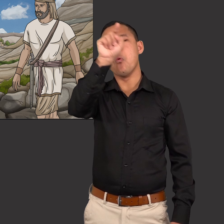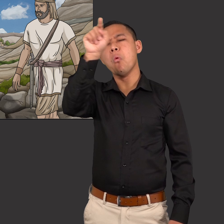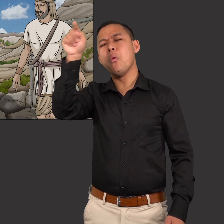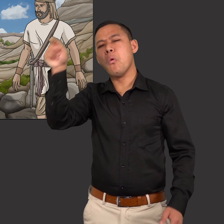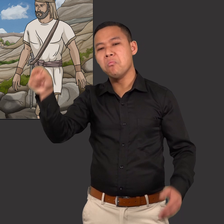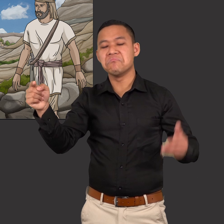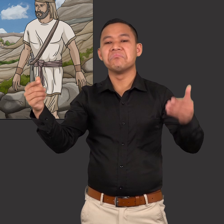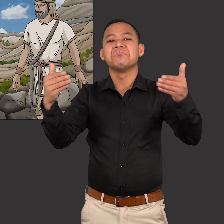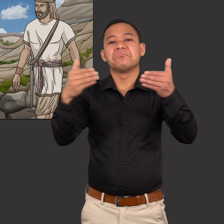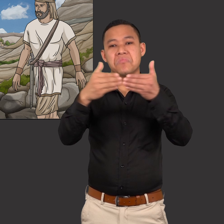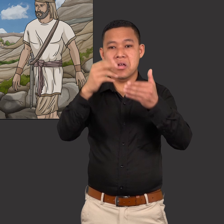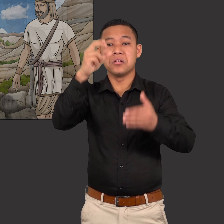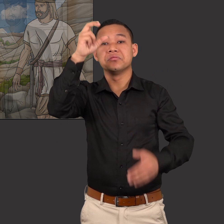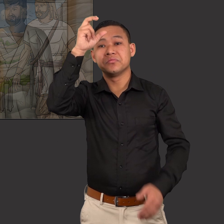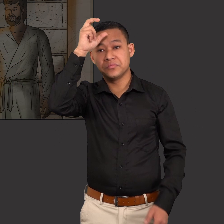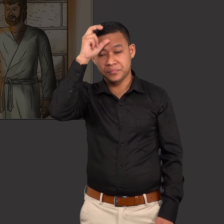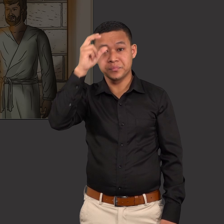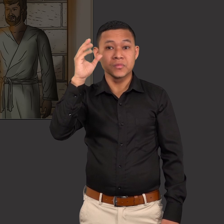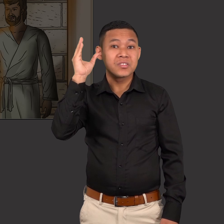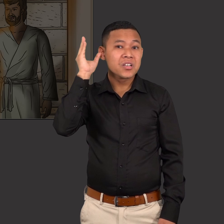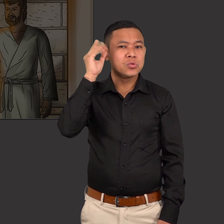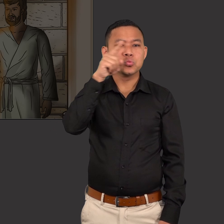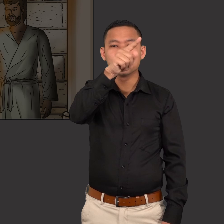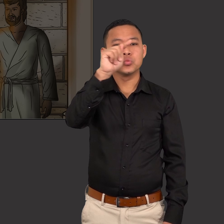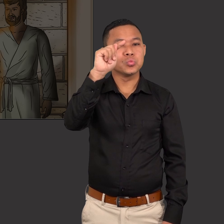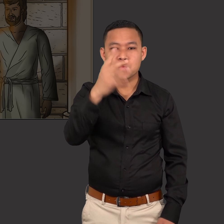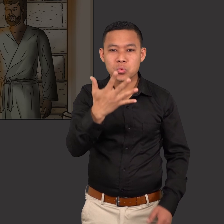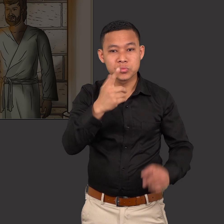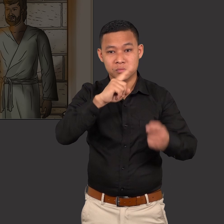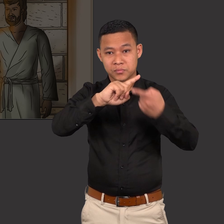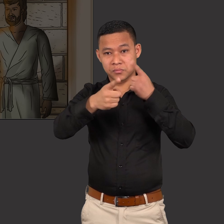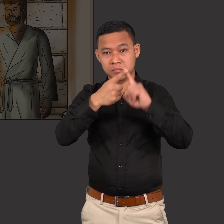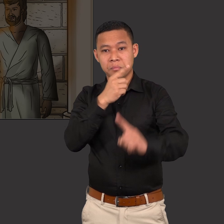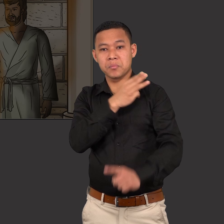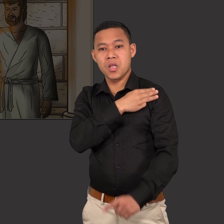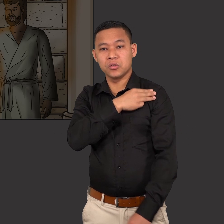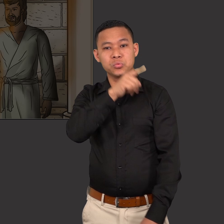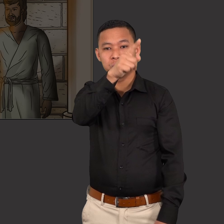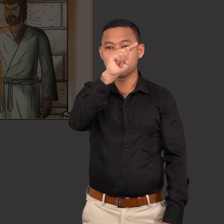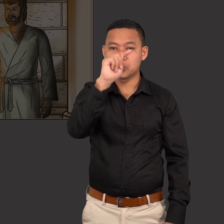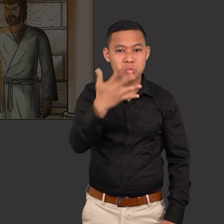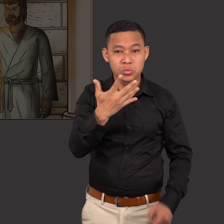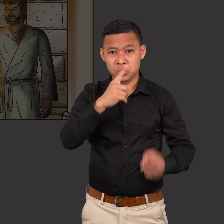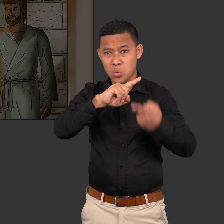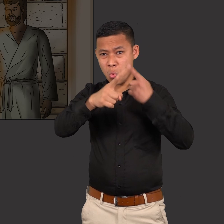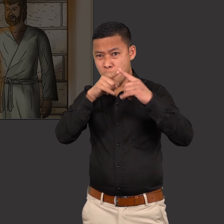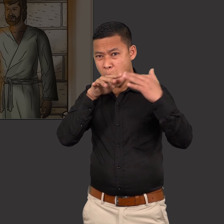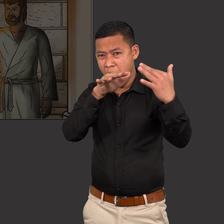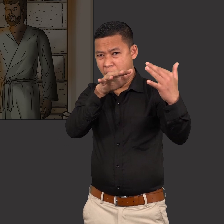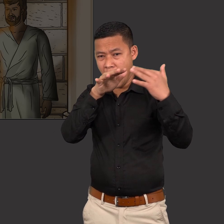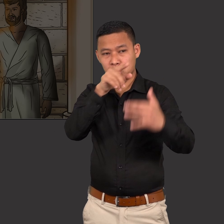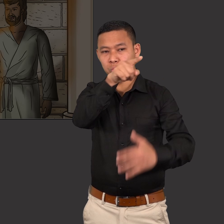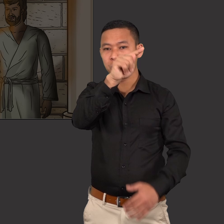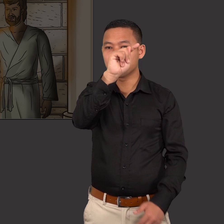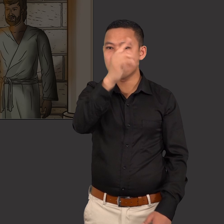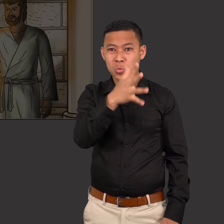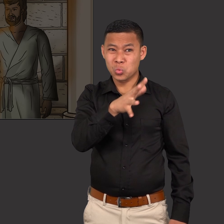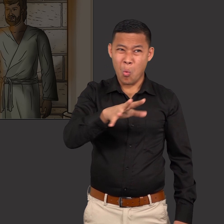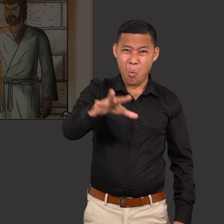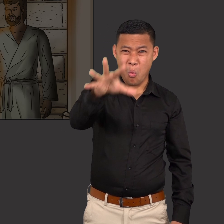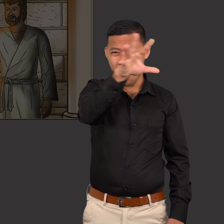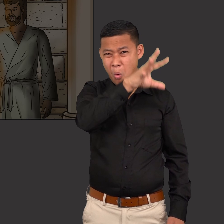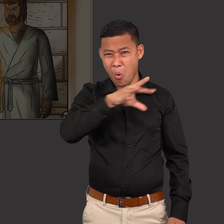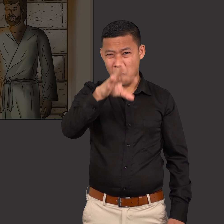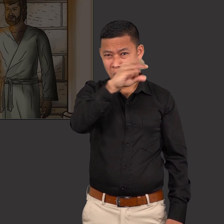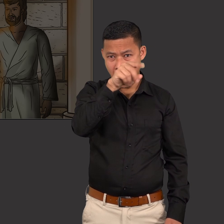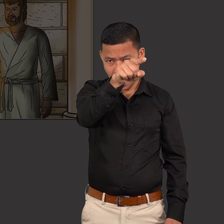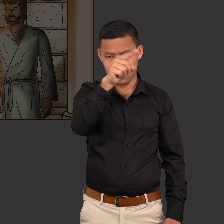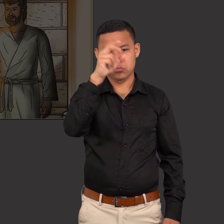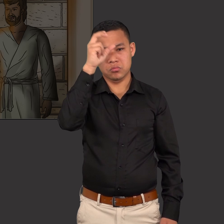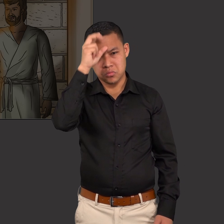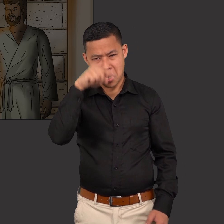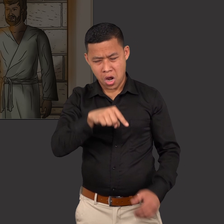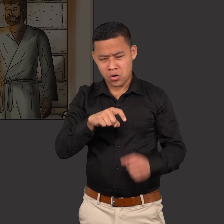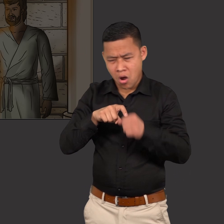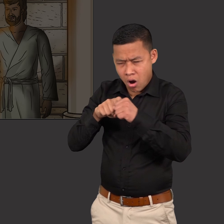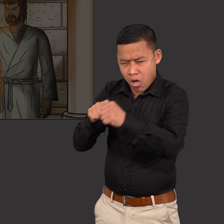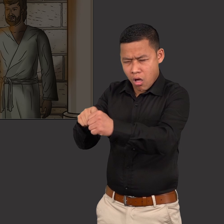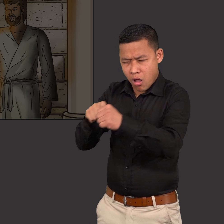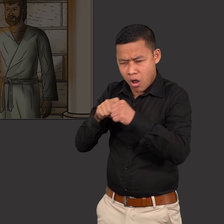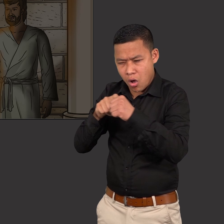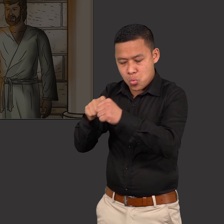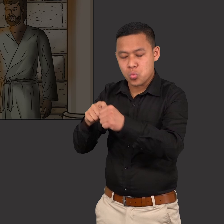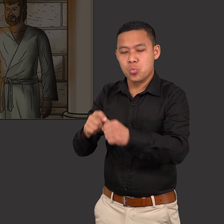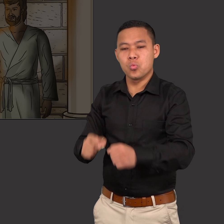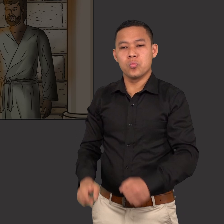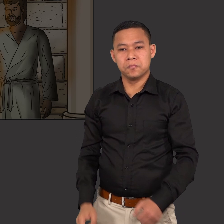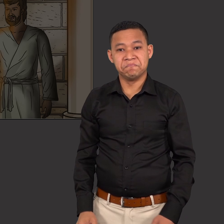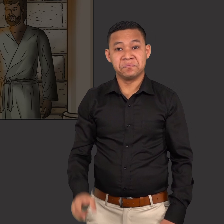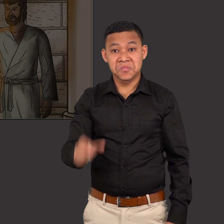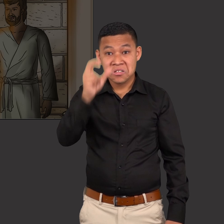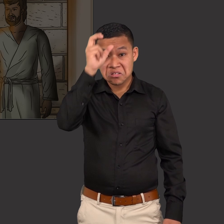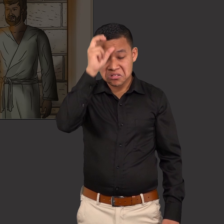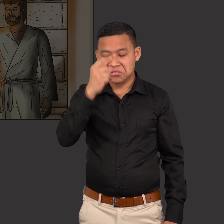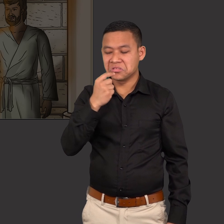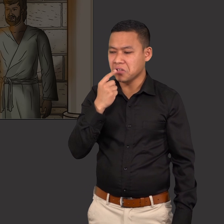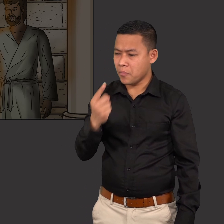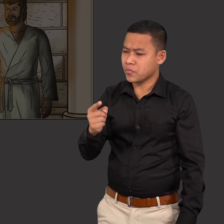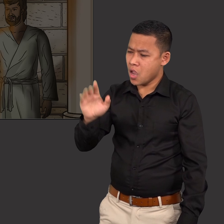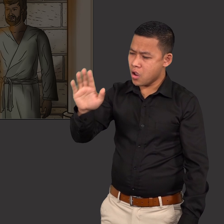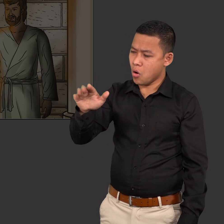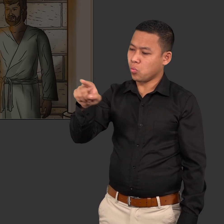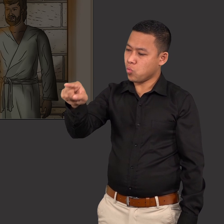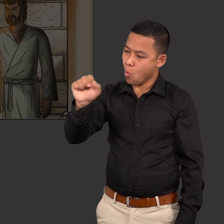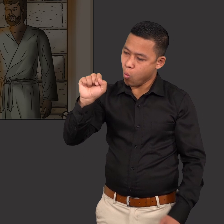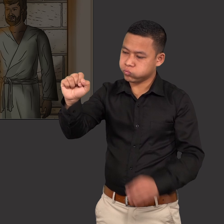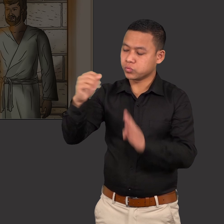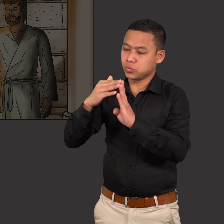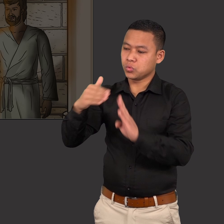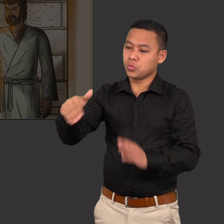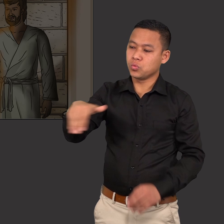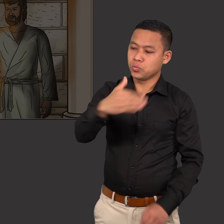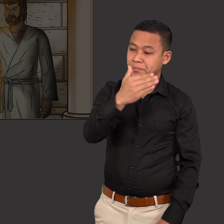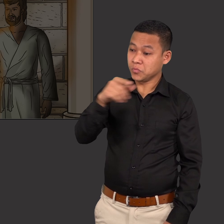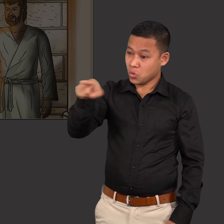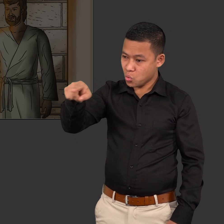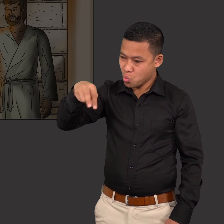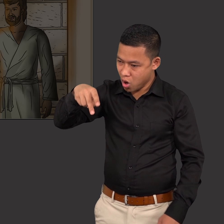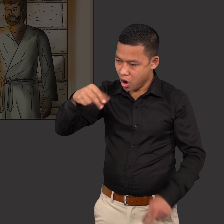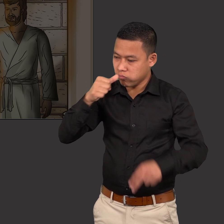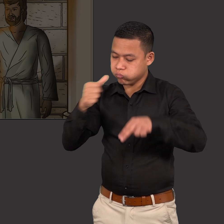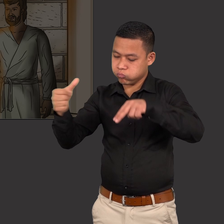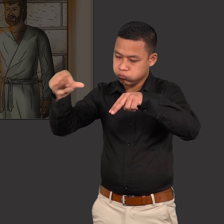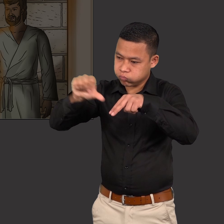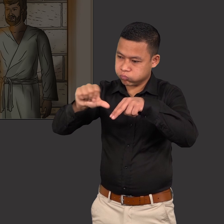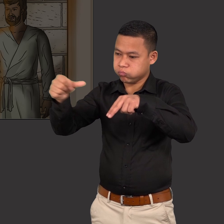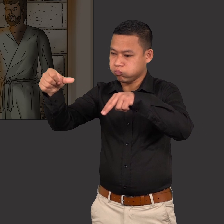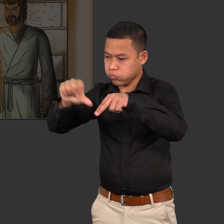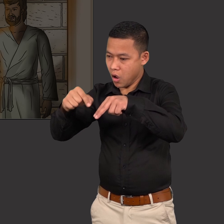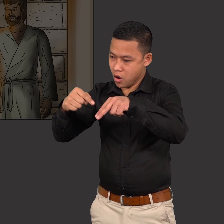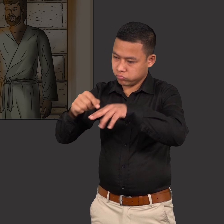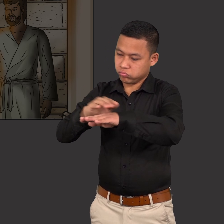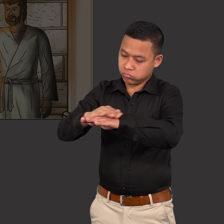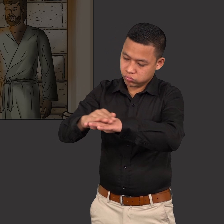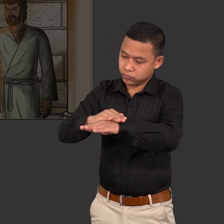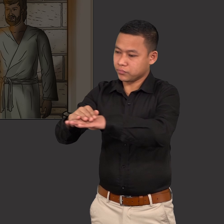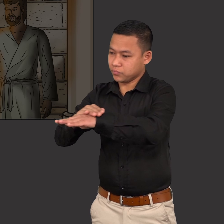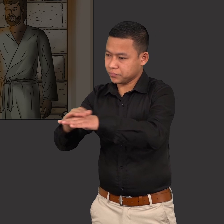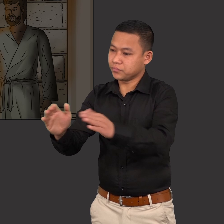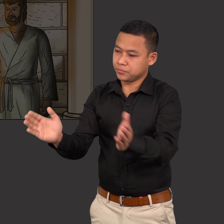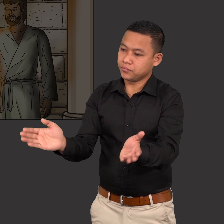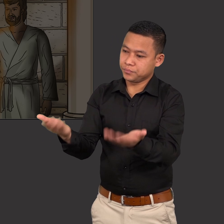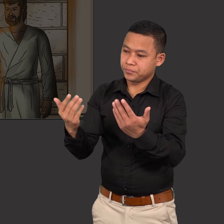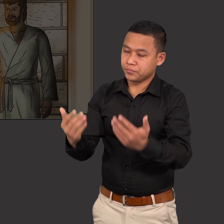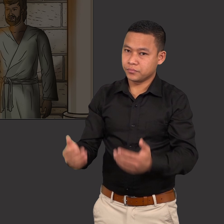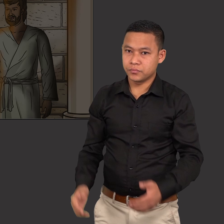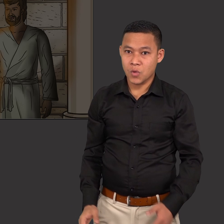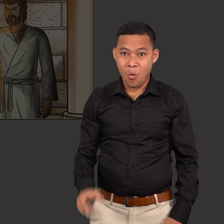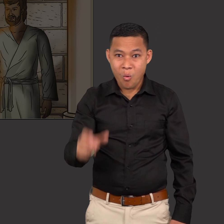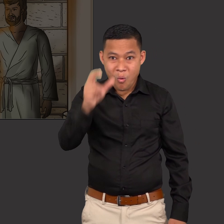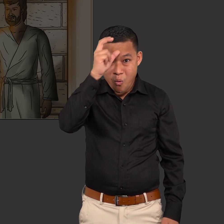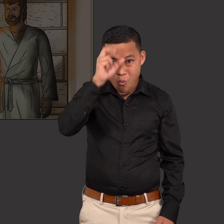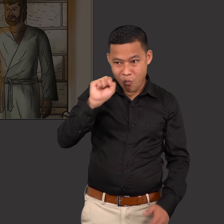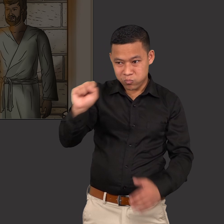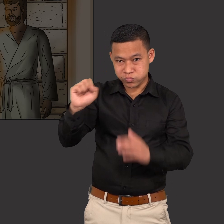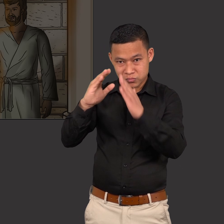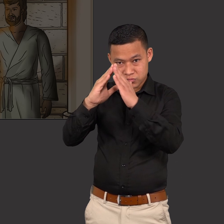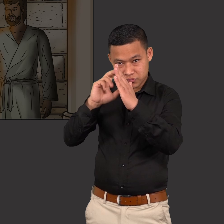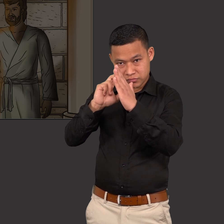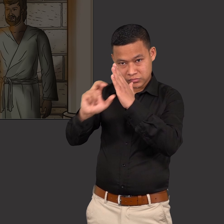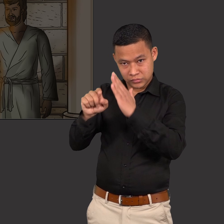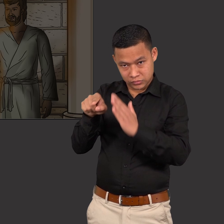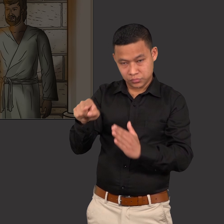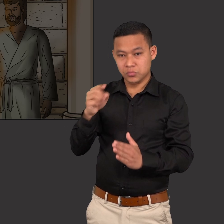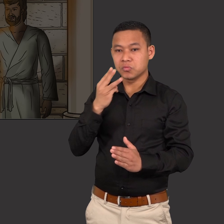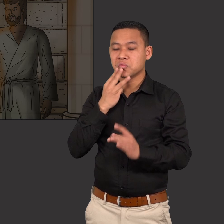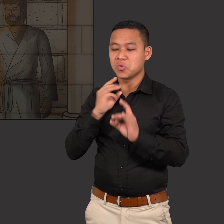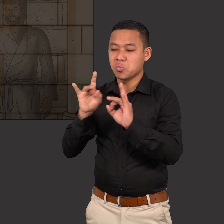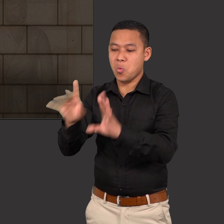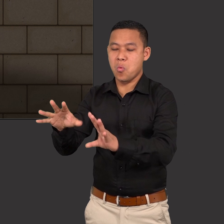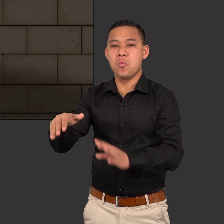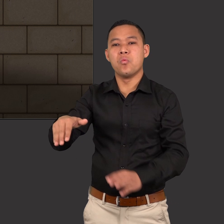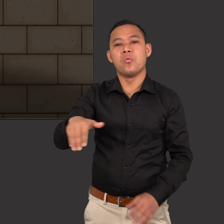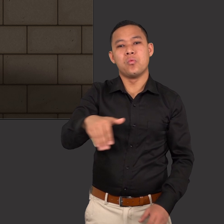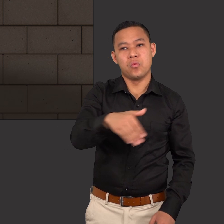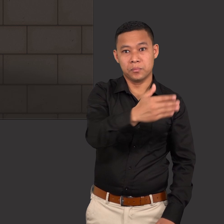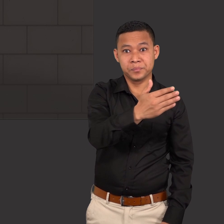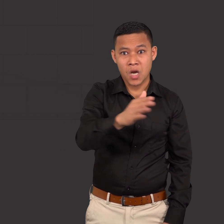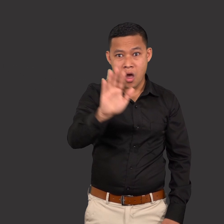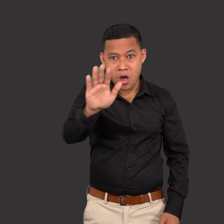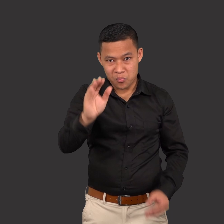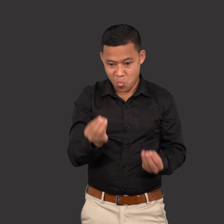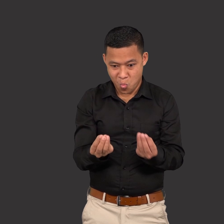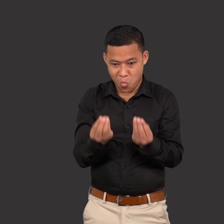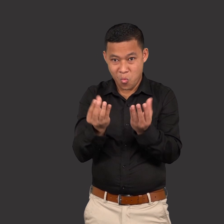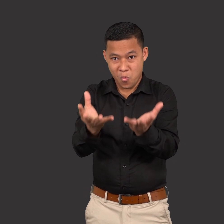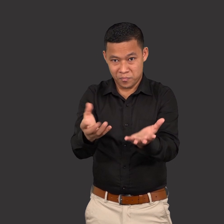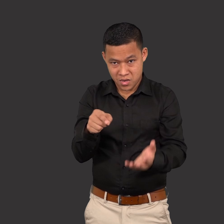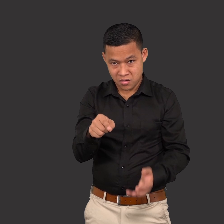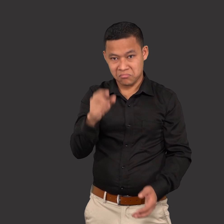When Uriah came to him, David asked how Joab and the troops were doing with the war. Then he said to Uriah, “Go down to your house and wash your feet.”